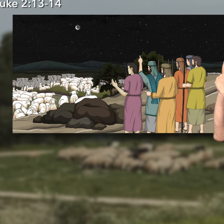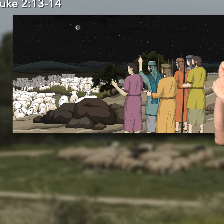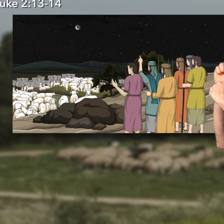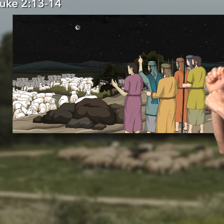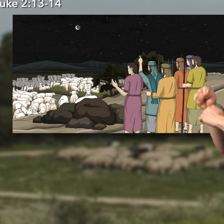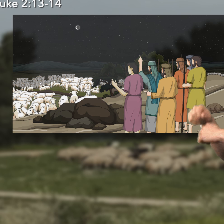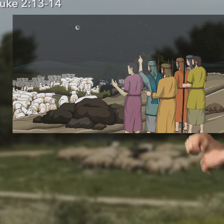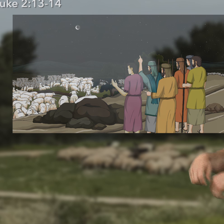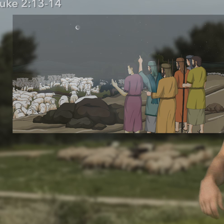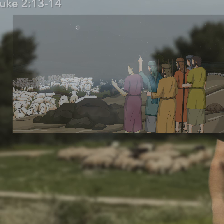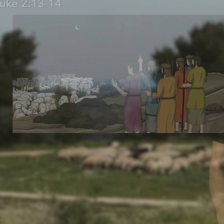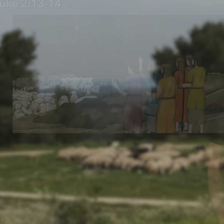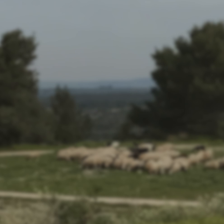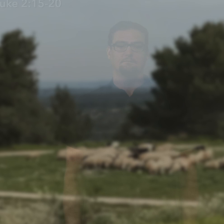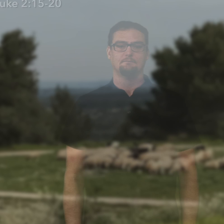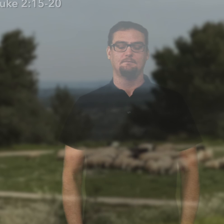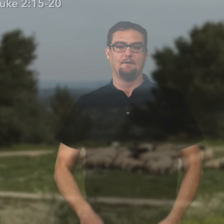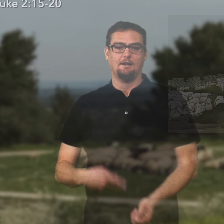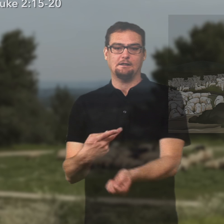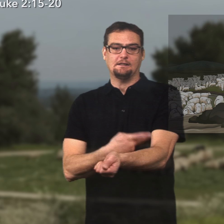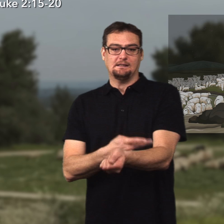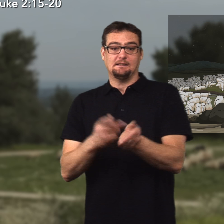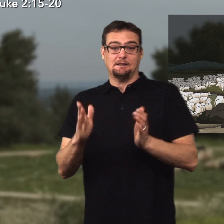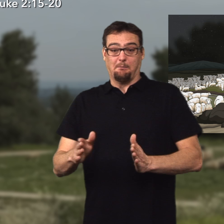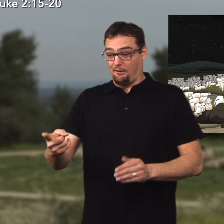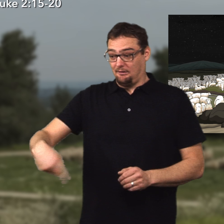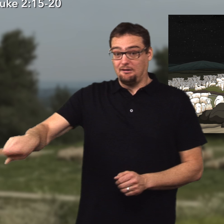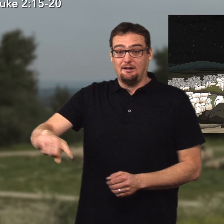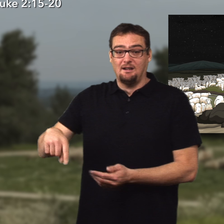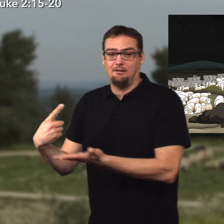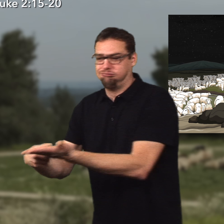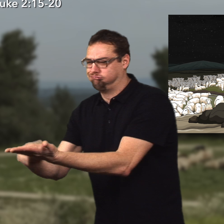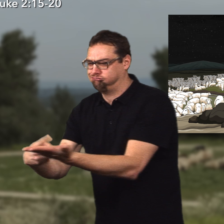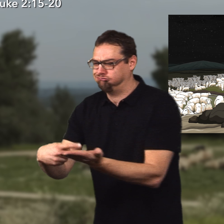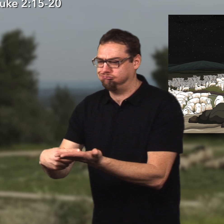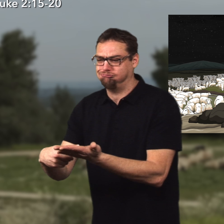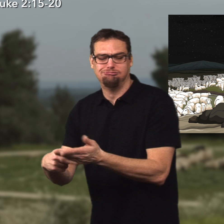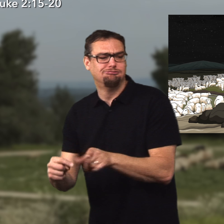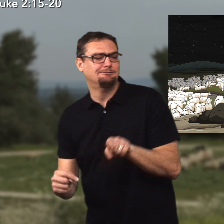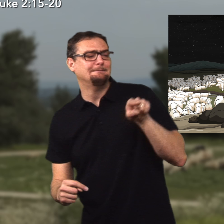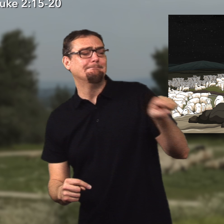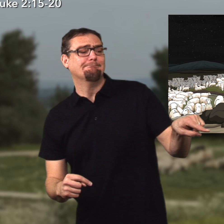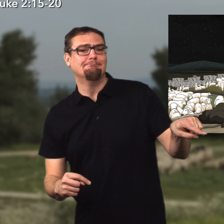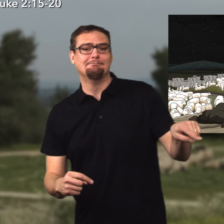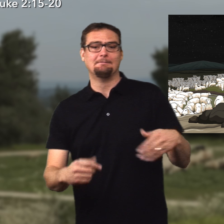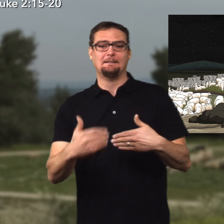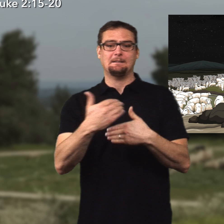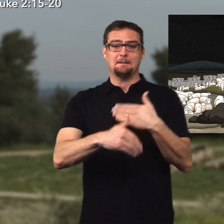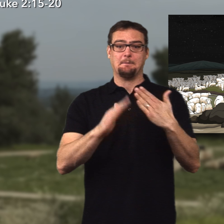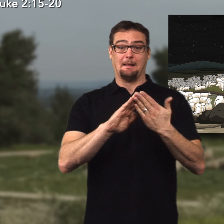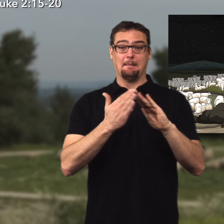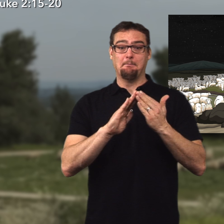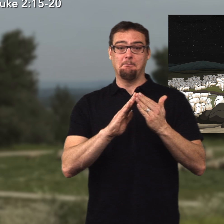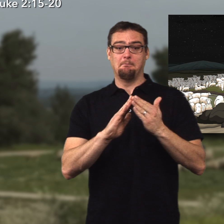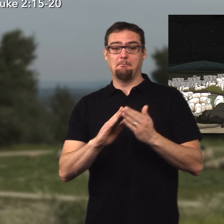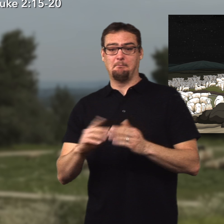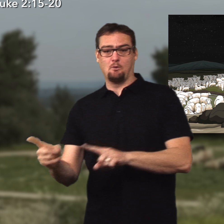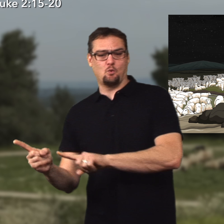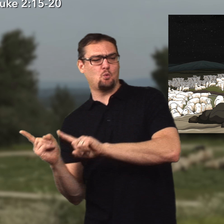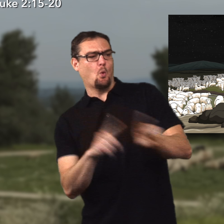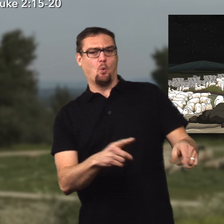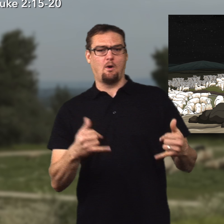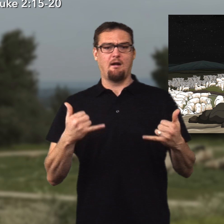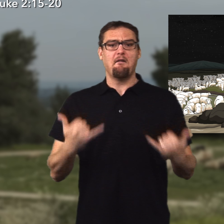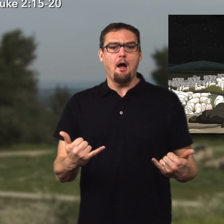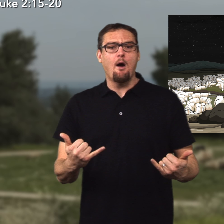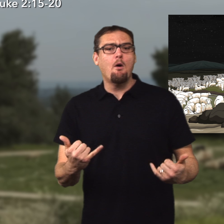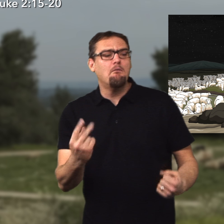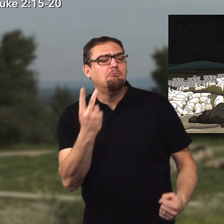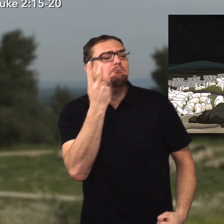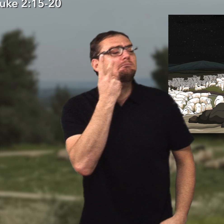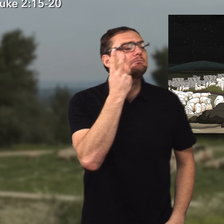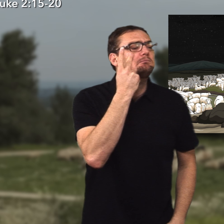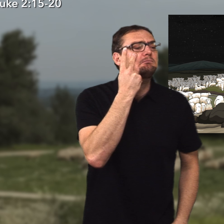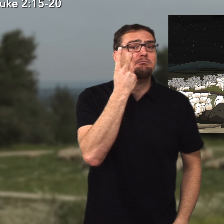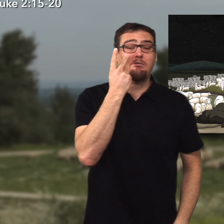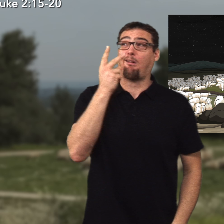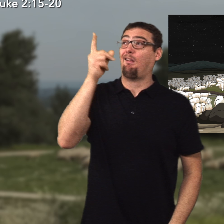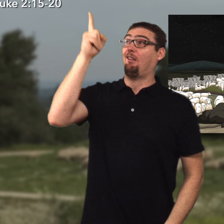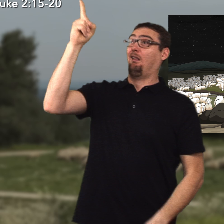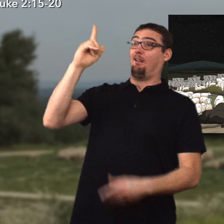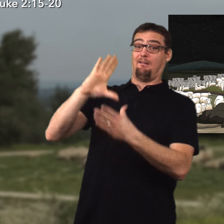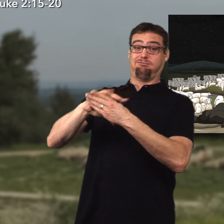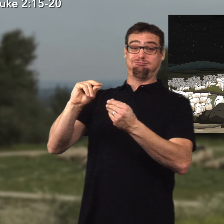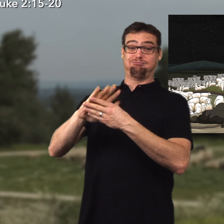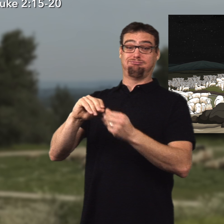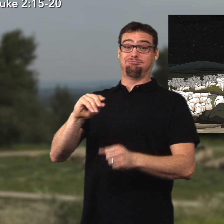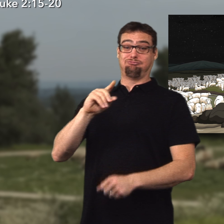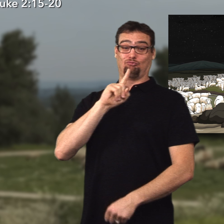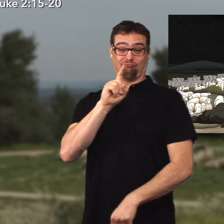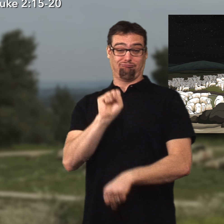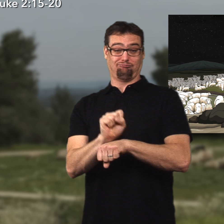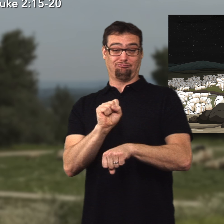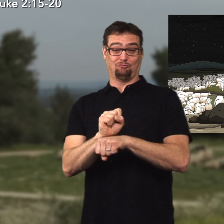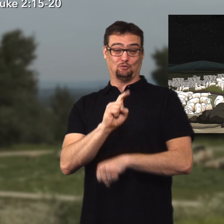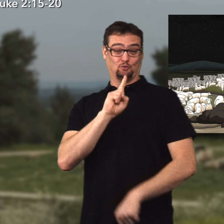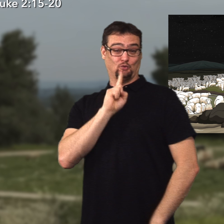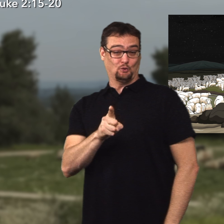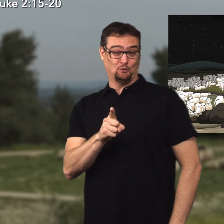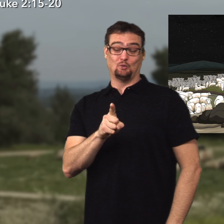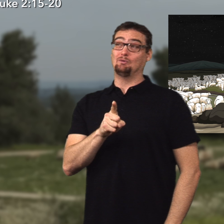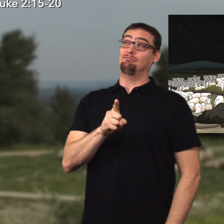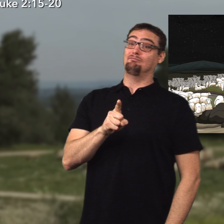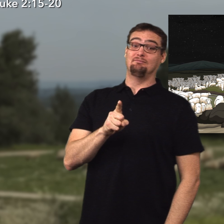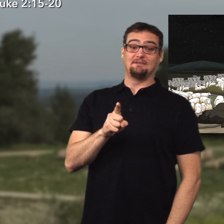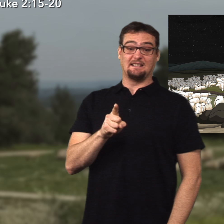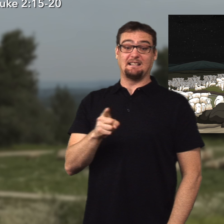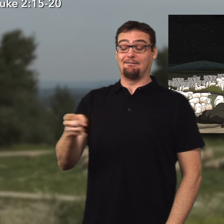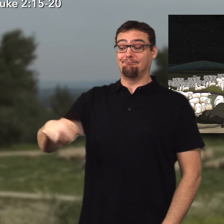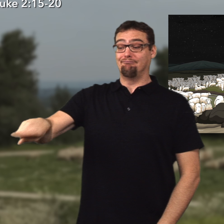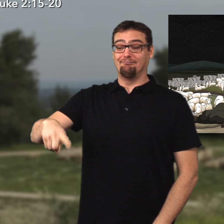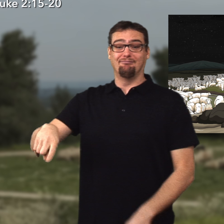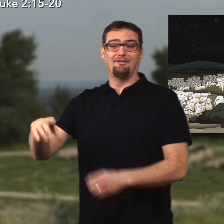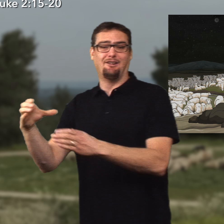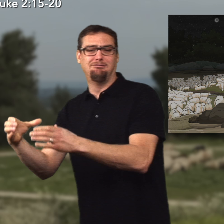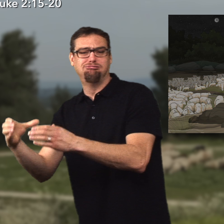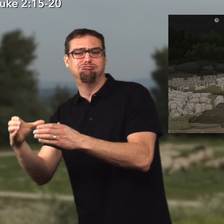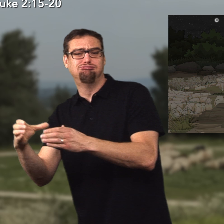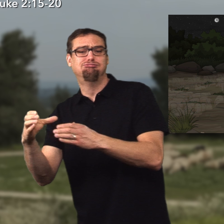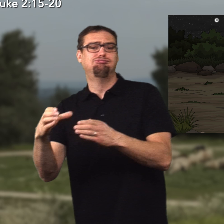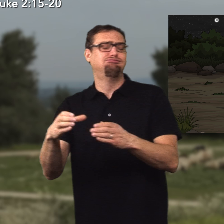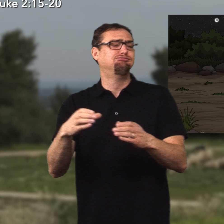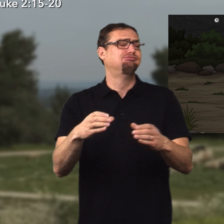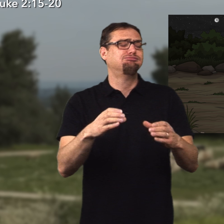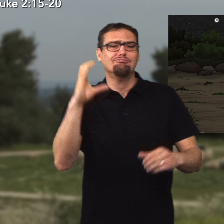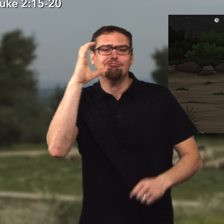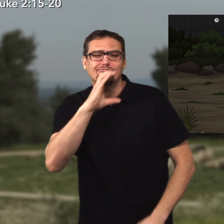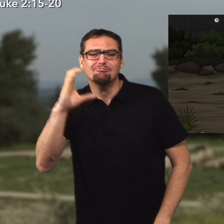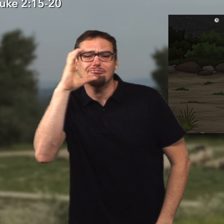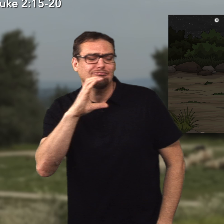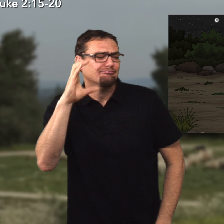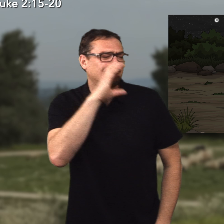When the angels had left them and gone into heaven, the shepherds said to one another, “Let us go to Bethlehem and see this thing that has happened, which the Lord has made known to us.”